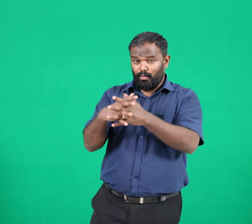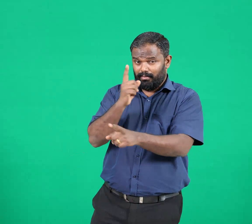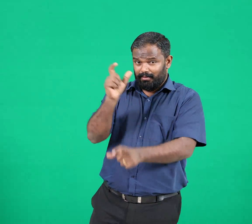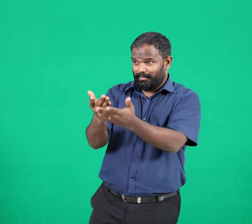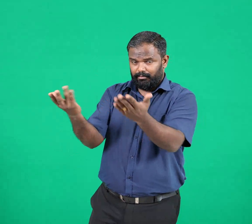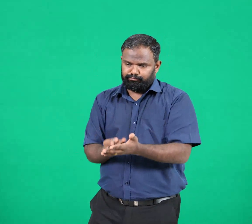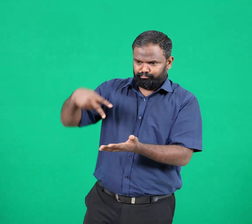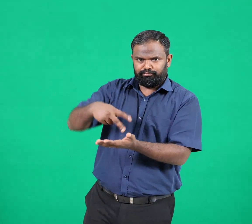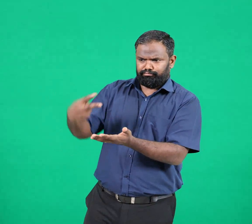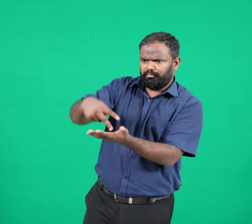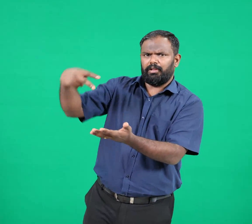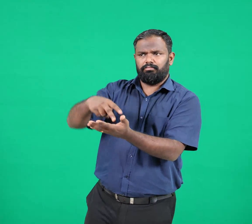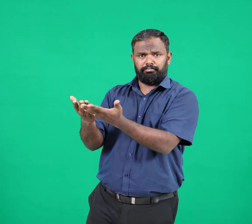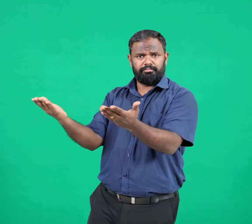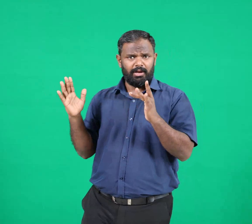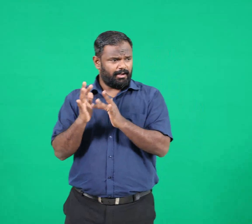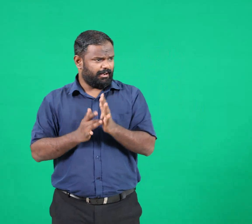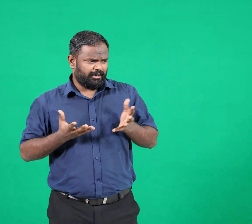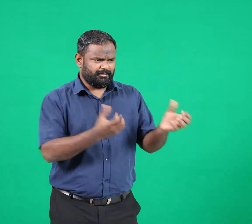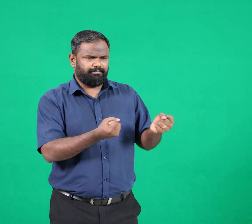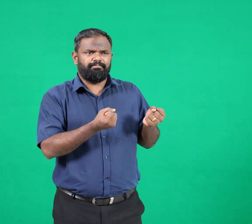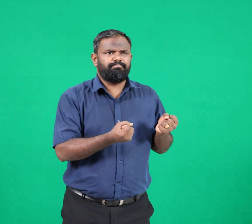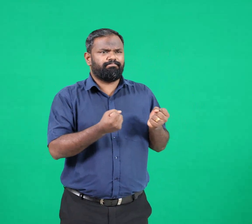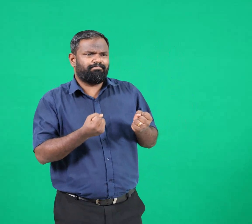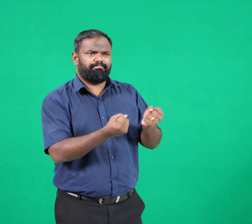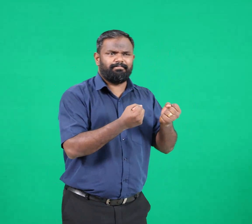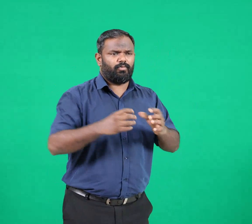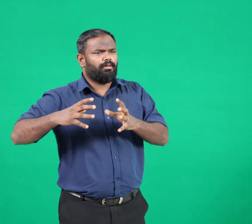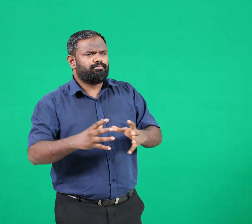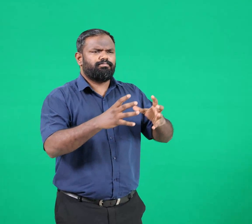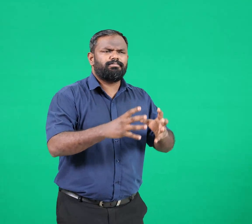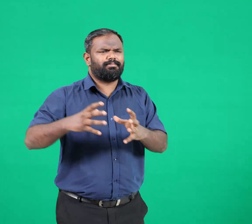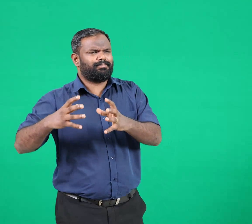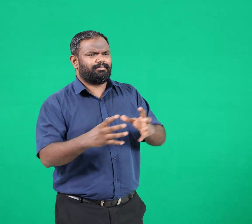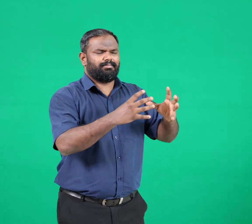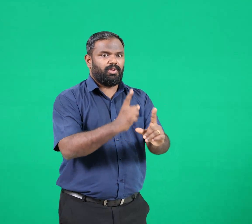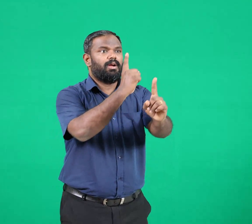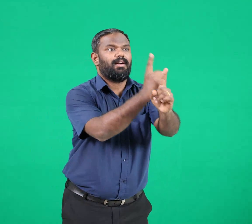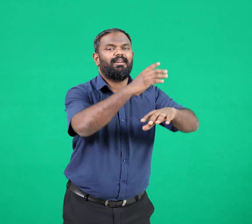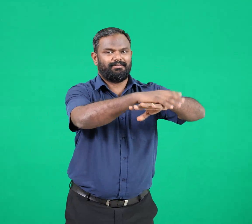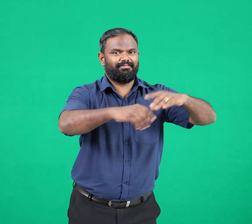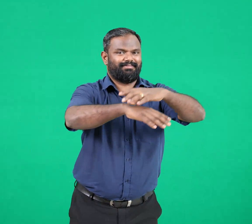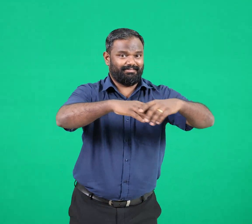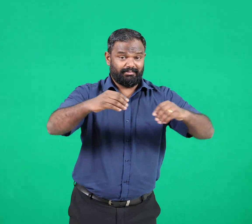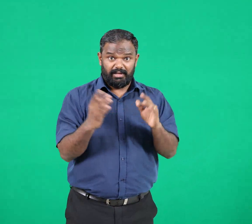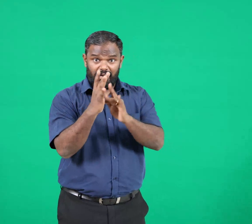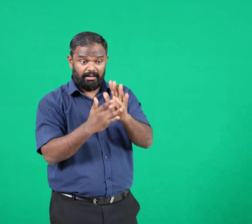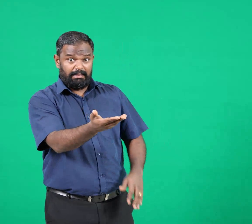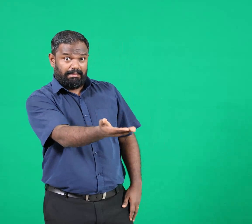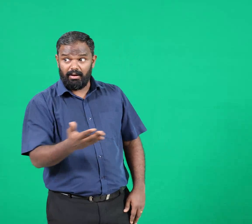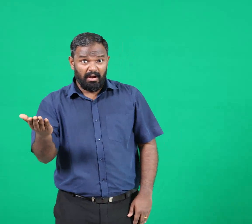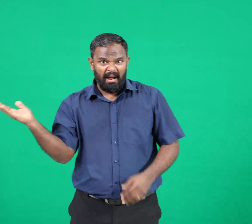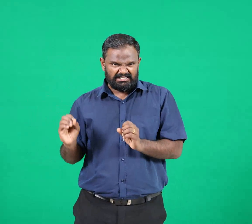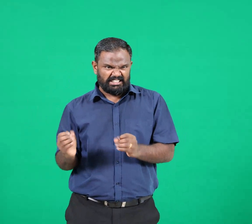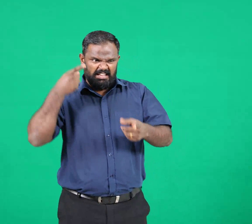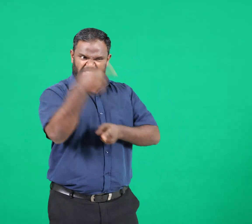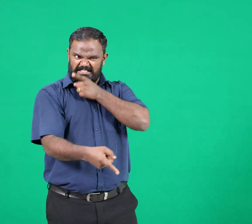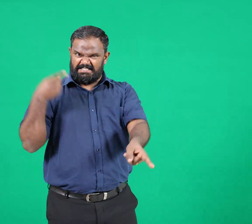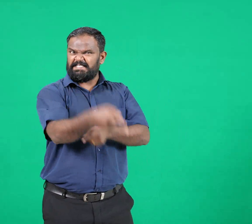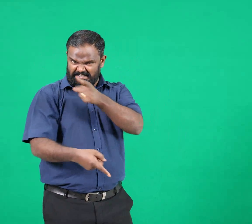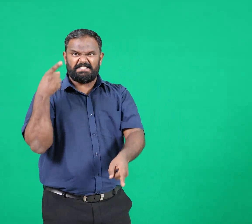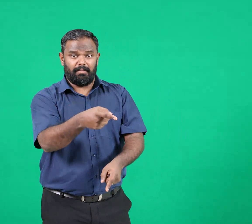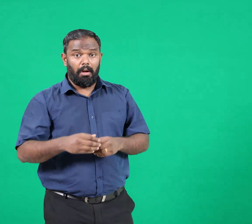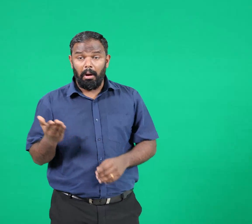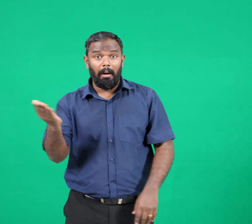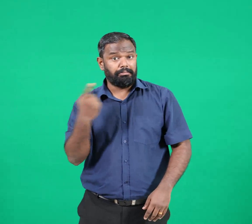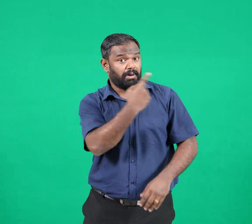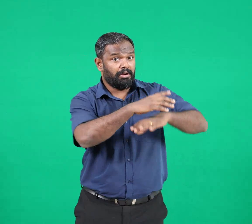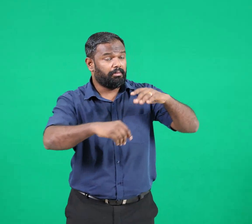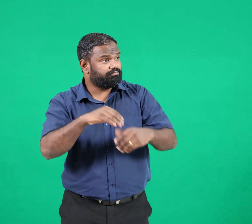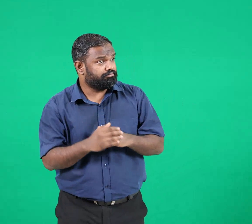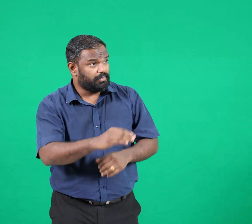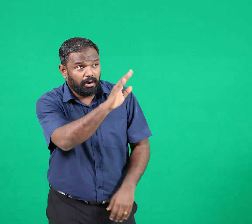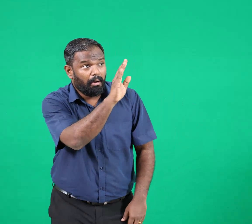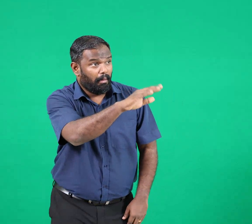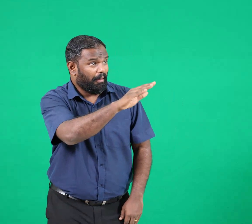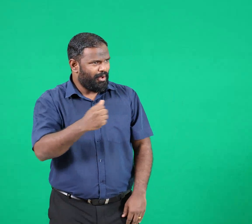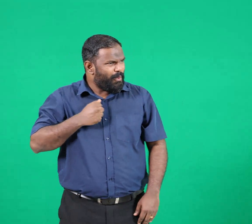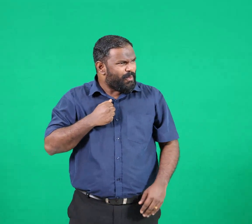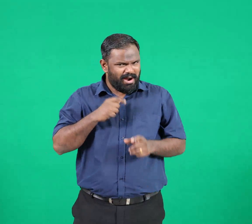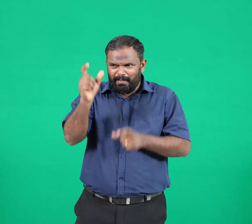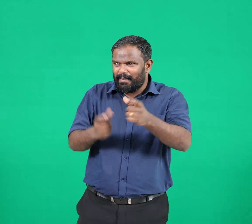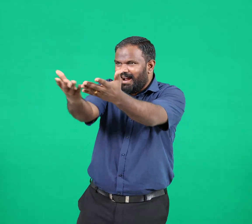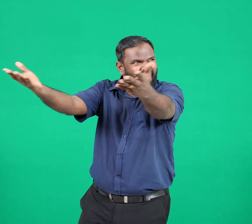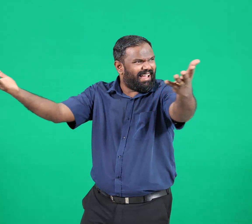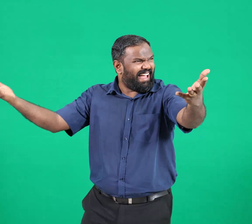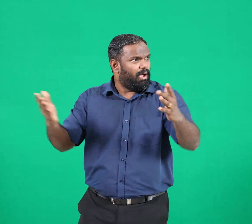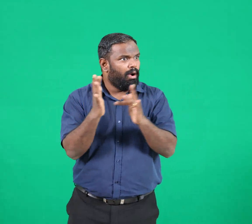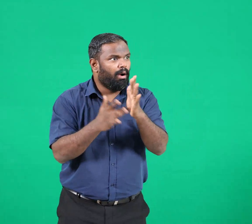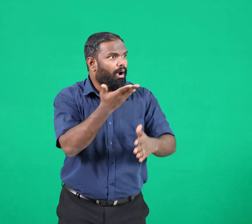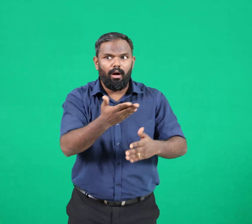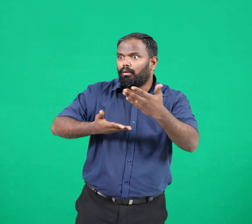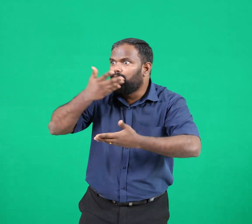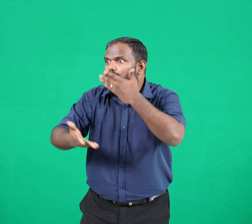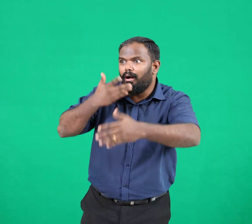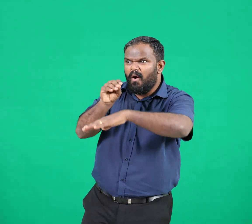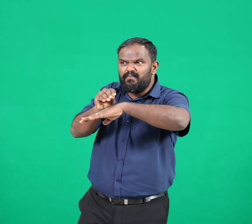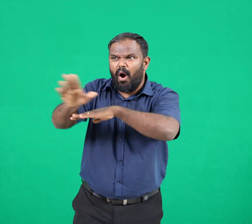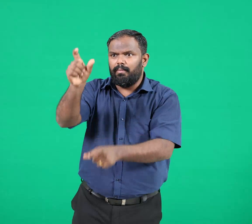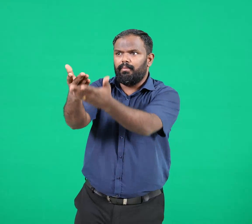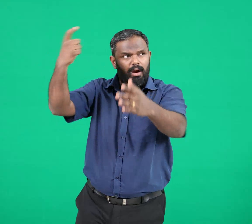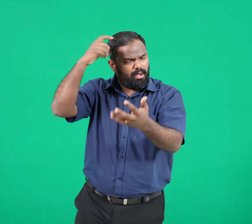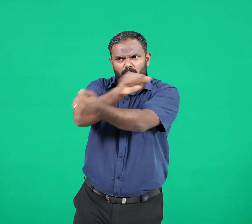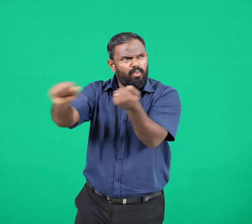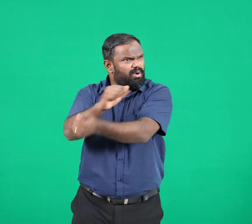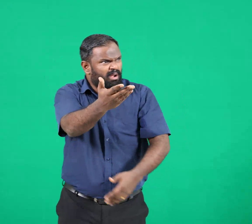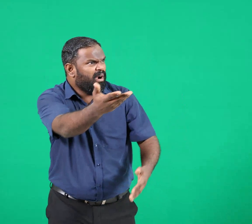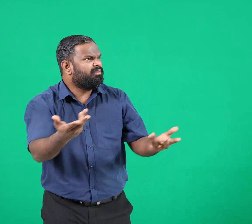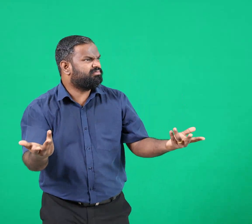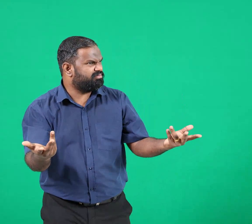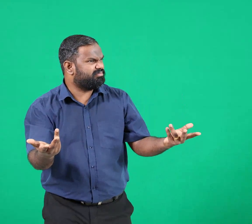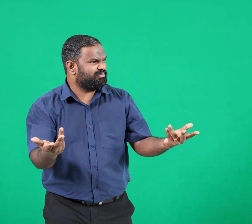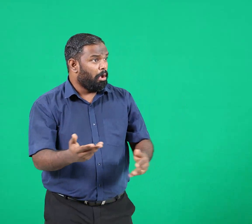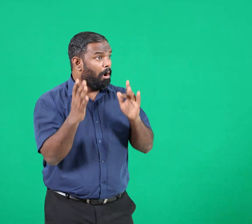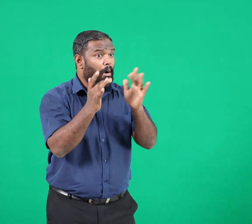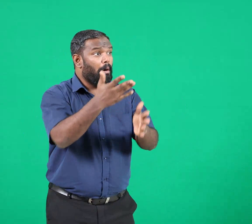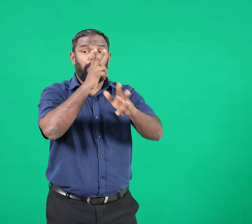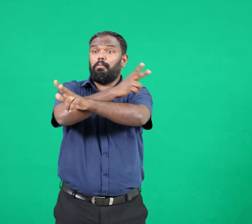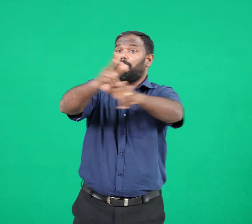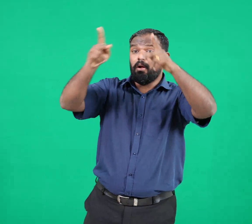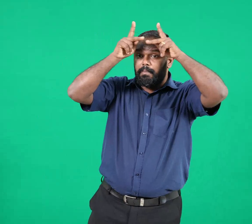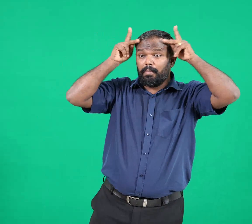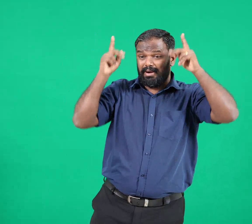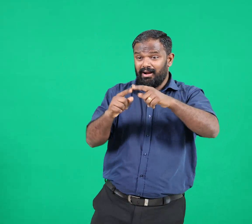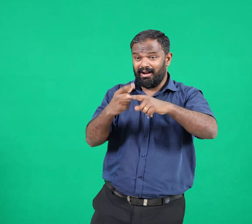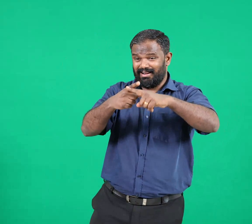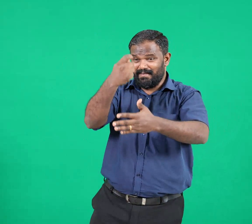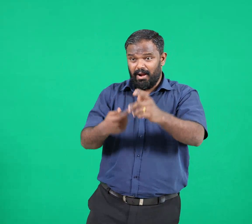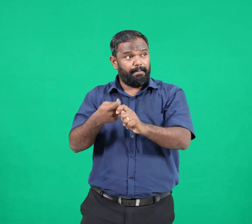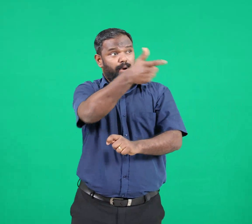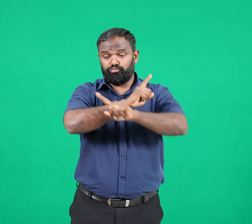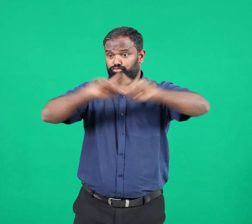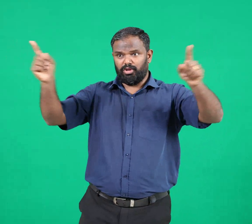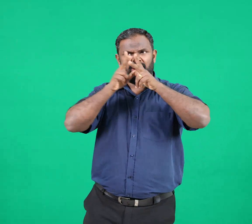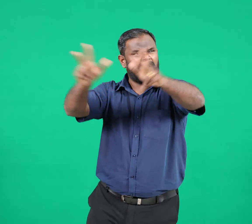And they began to accuse Him, saying, "We found this man subverting our nation, forbidding payment of taxes to Caesar, and proclaiming Himself to be Christ, a King."